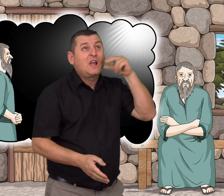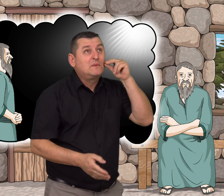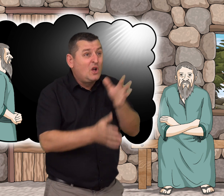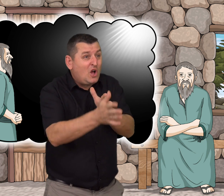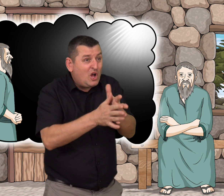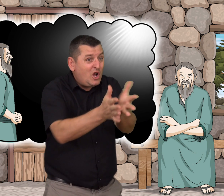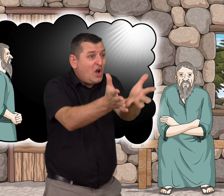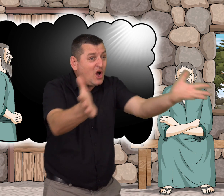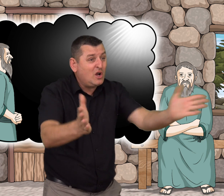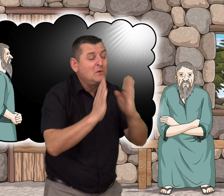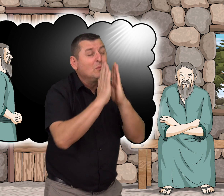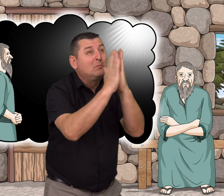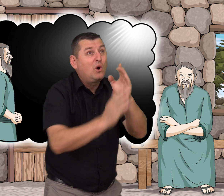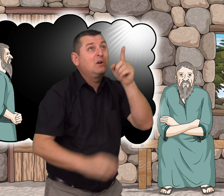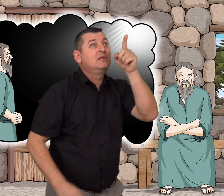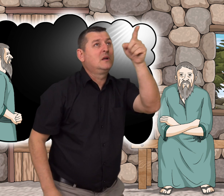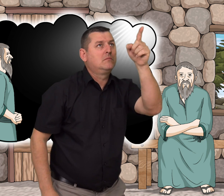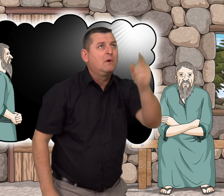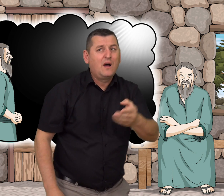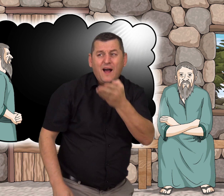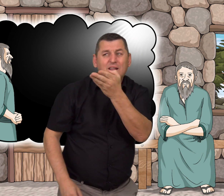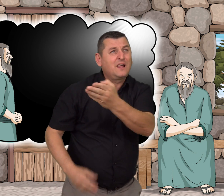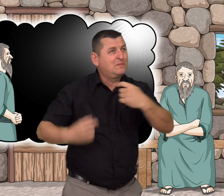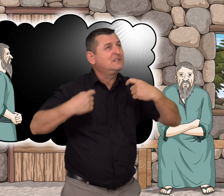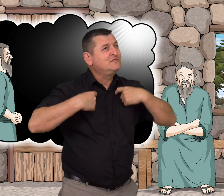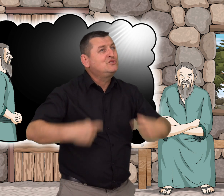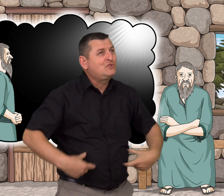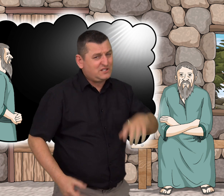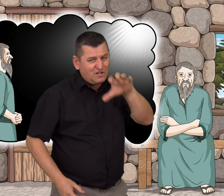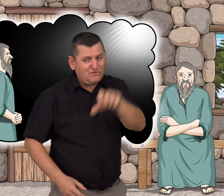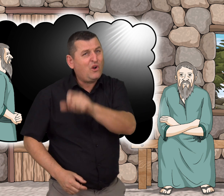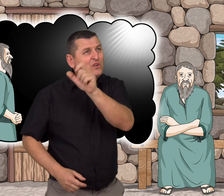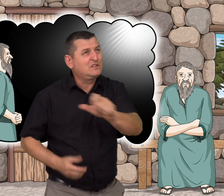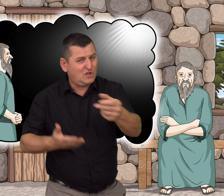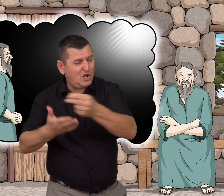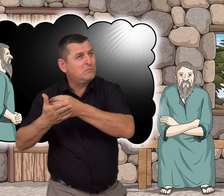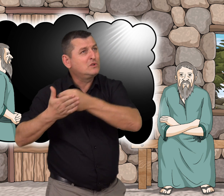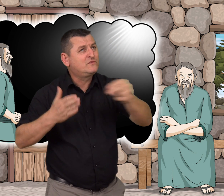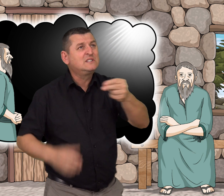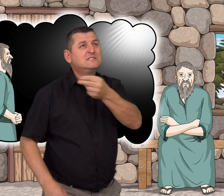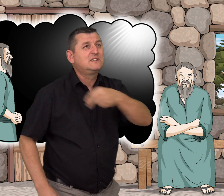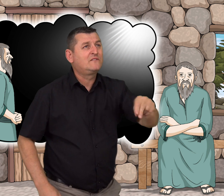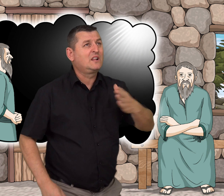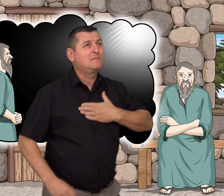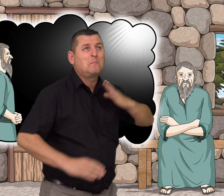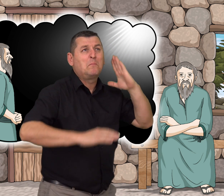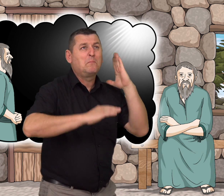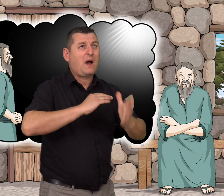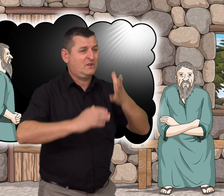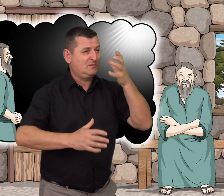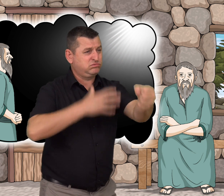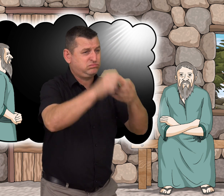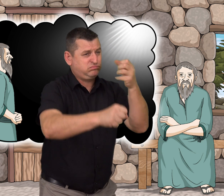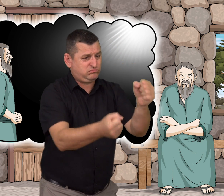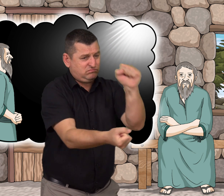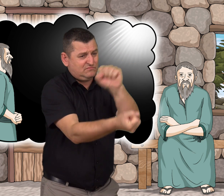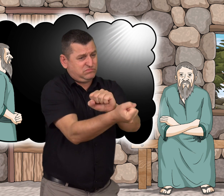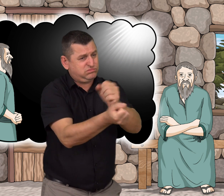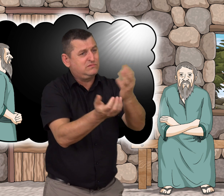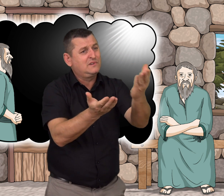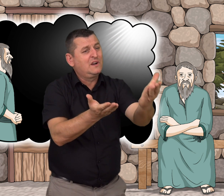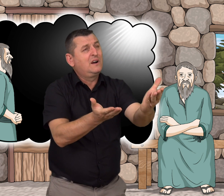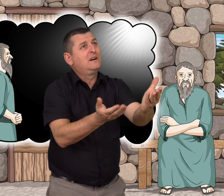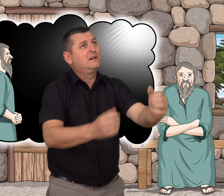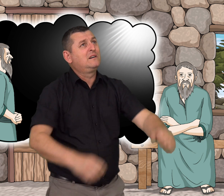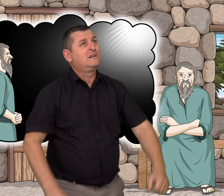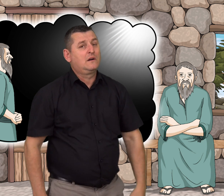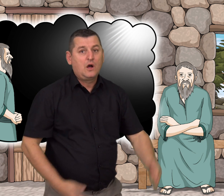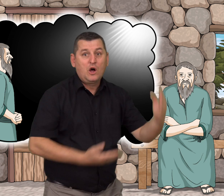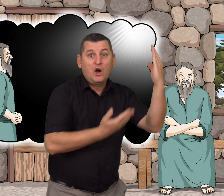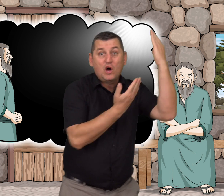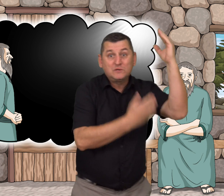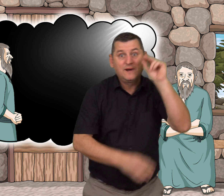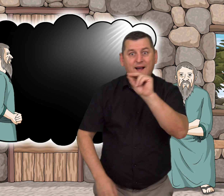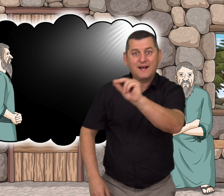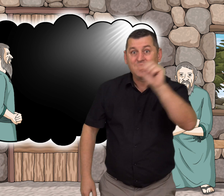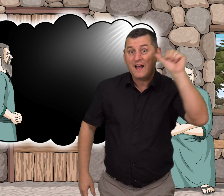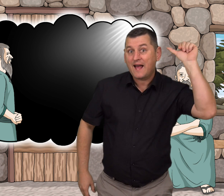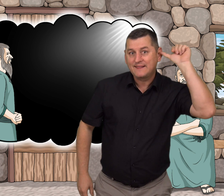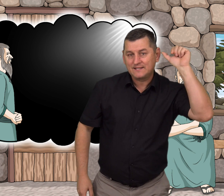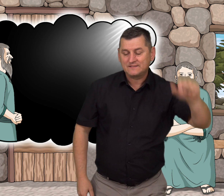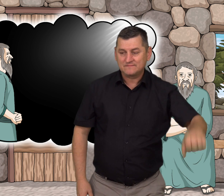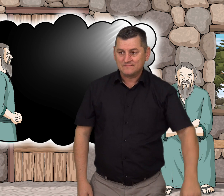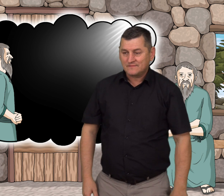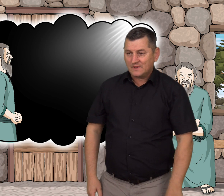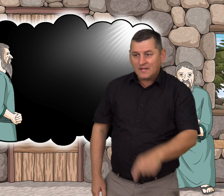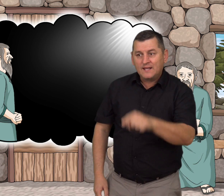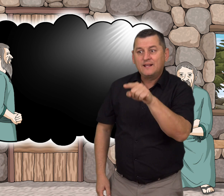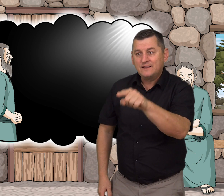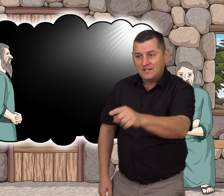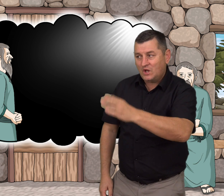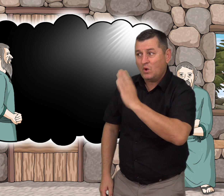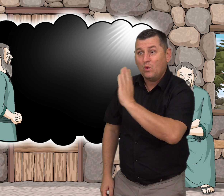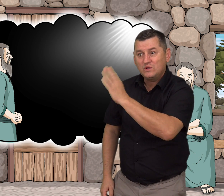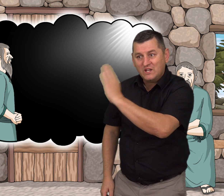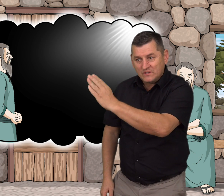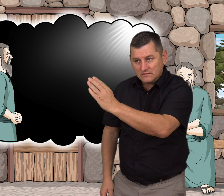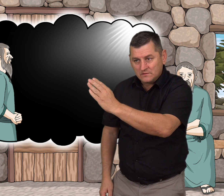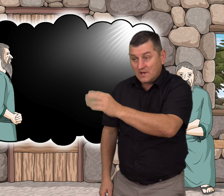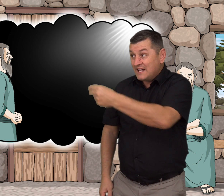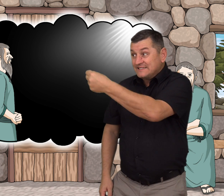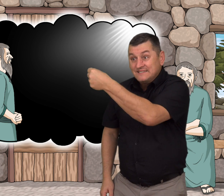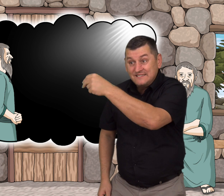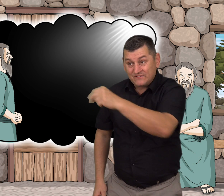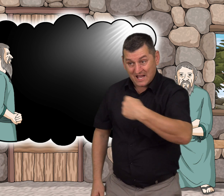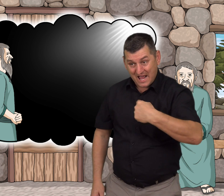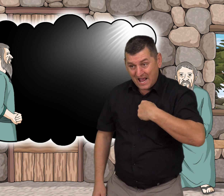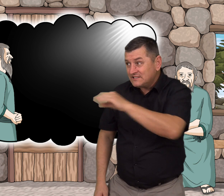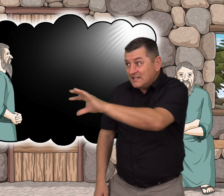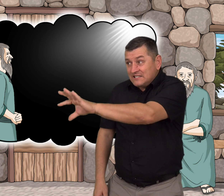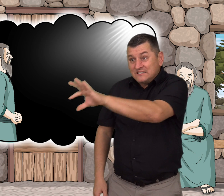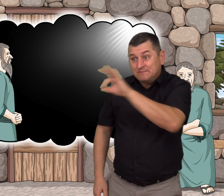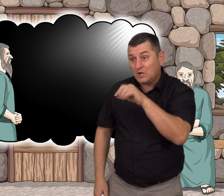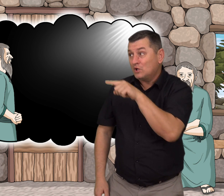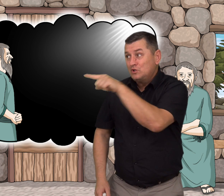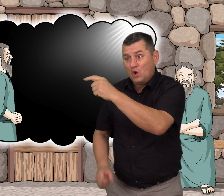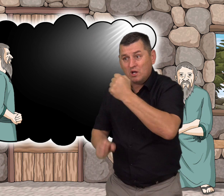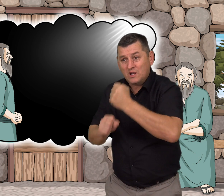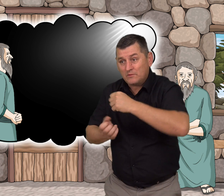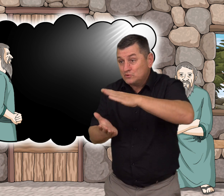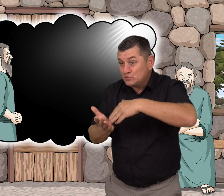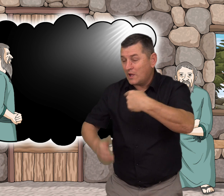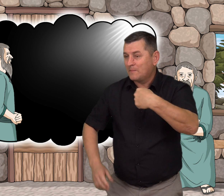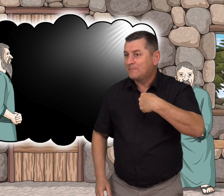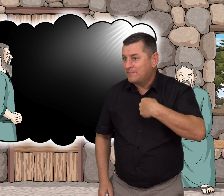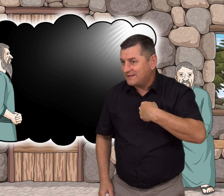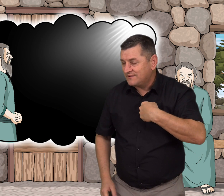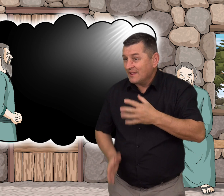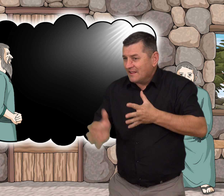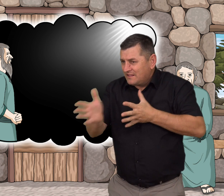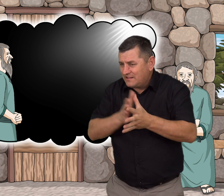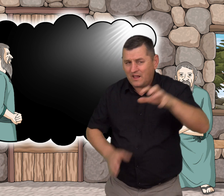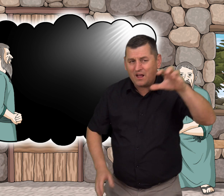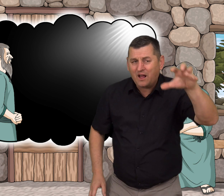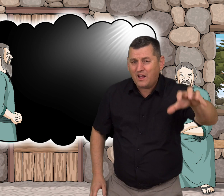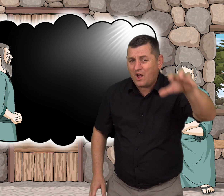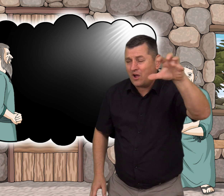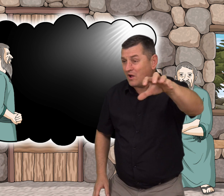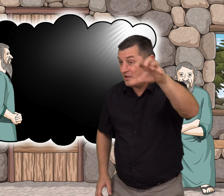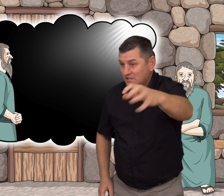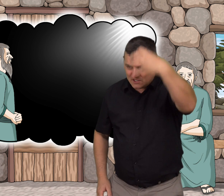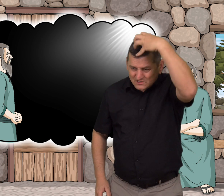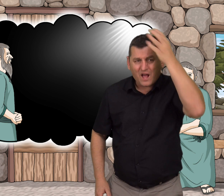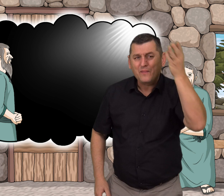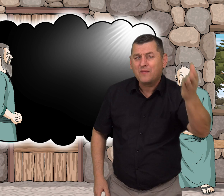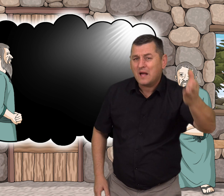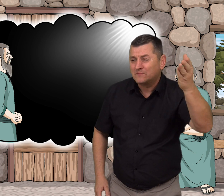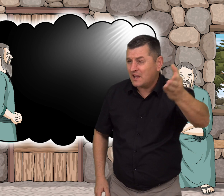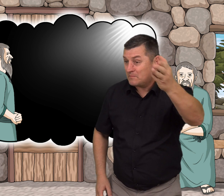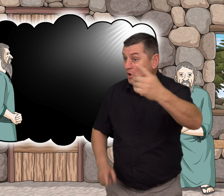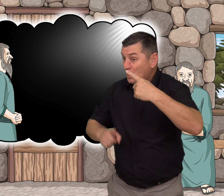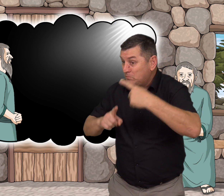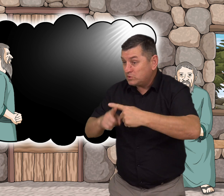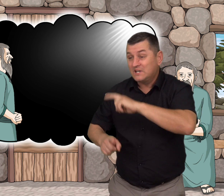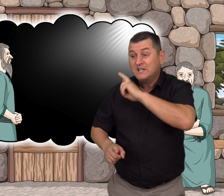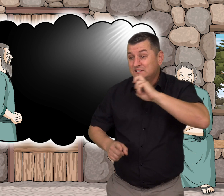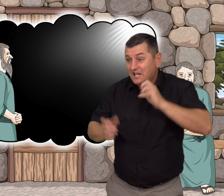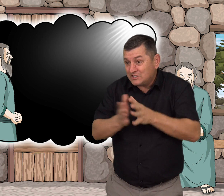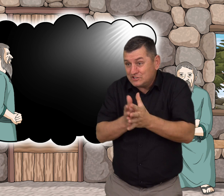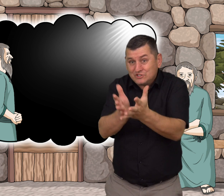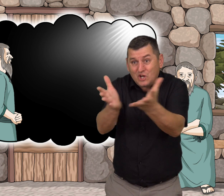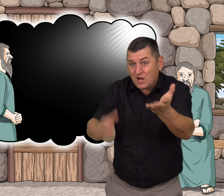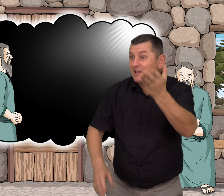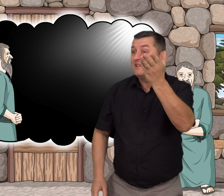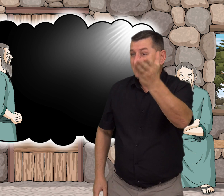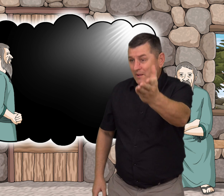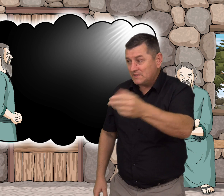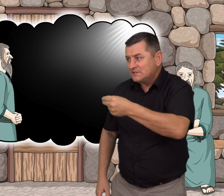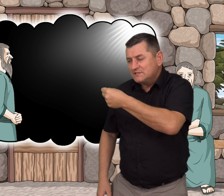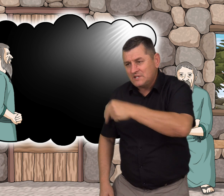And now he is here with authority from the chief priests to arrest all who call on Your name.” “Go!” said the Lord.